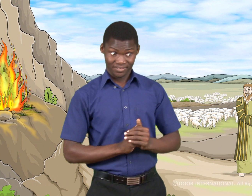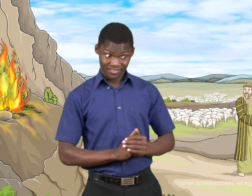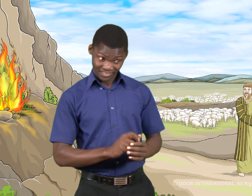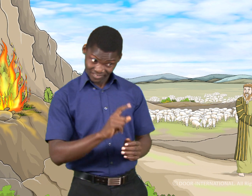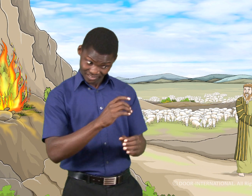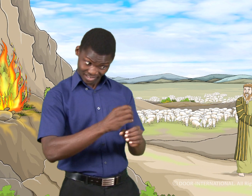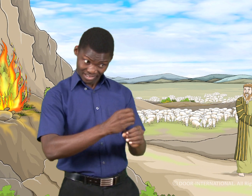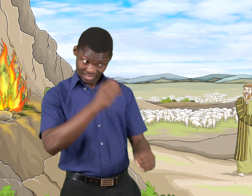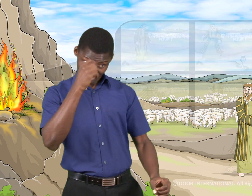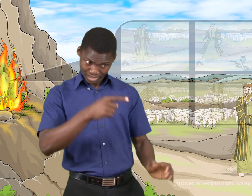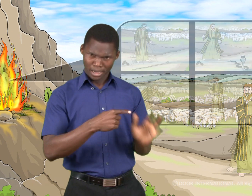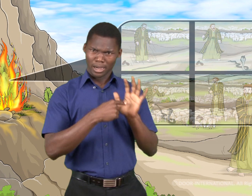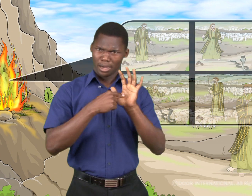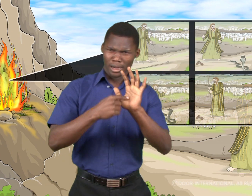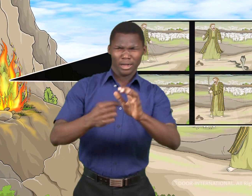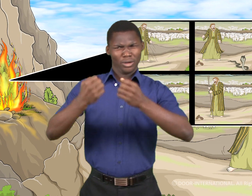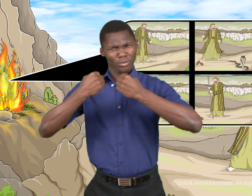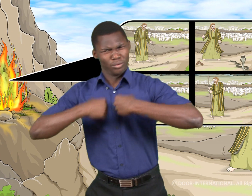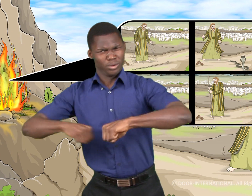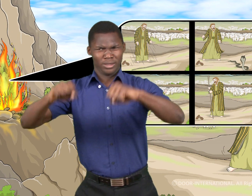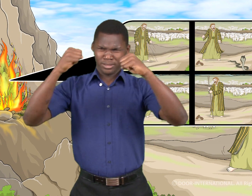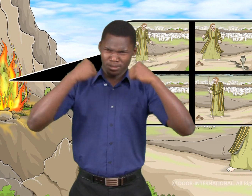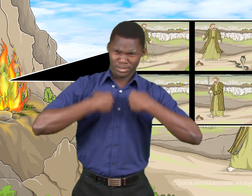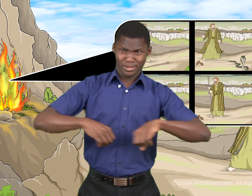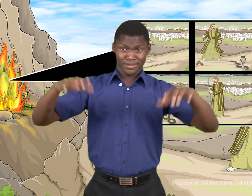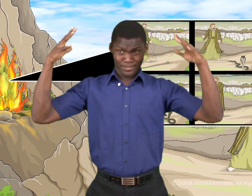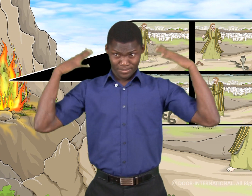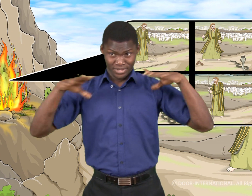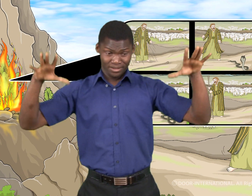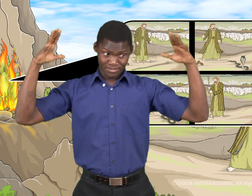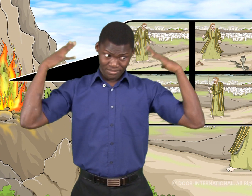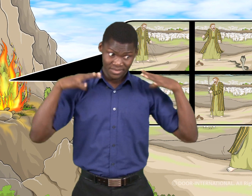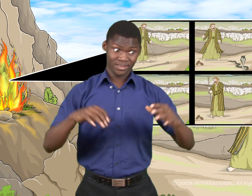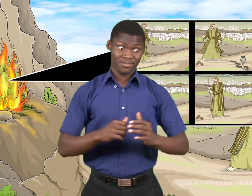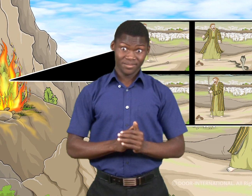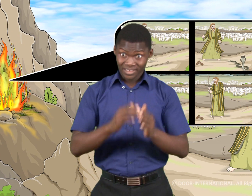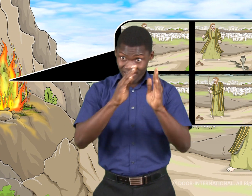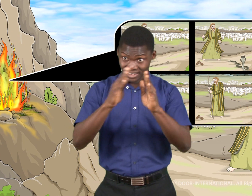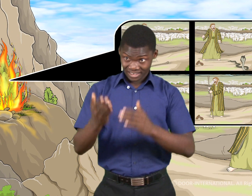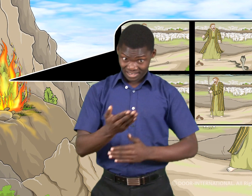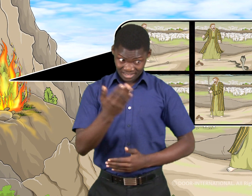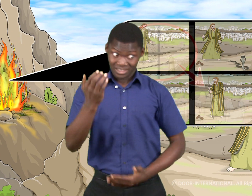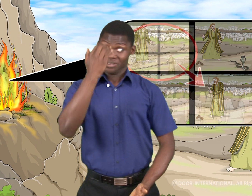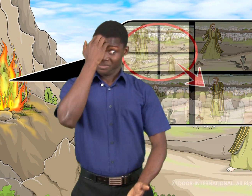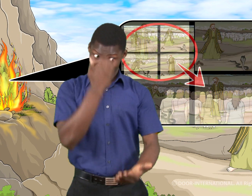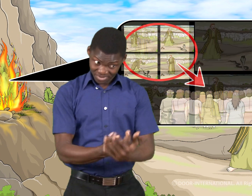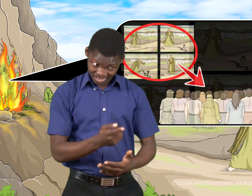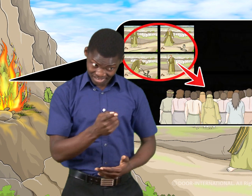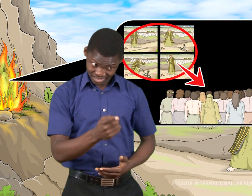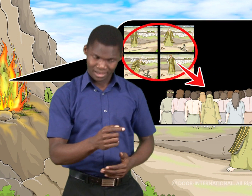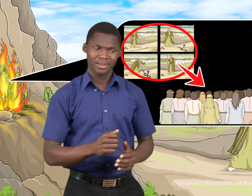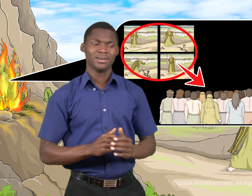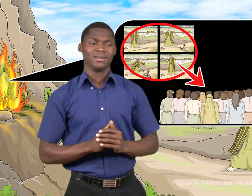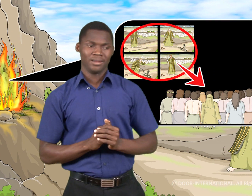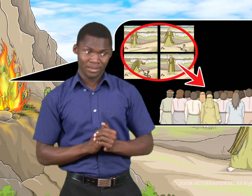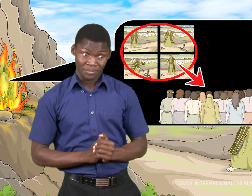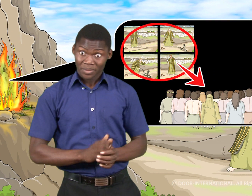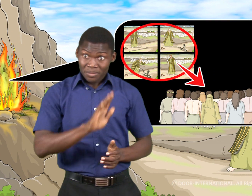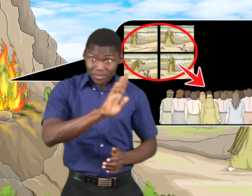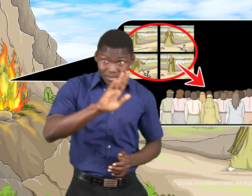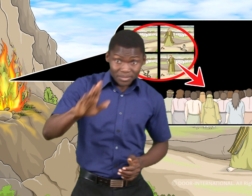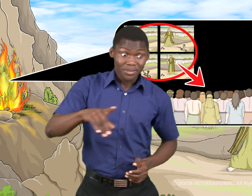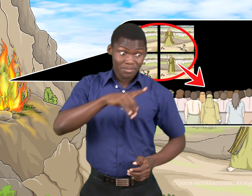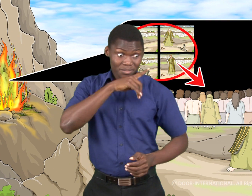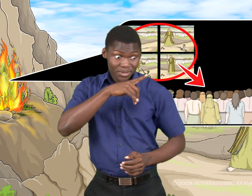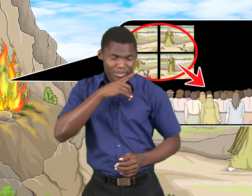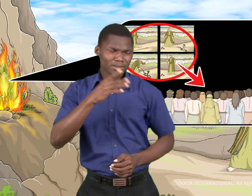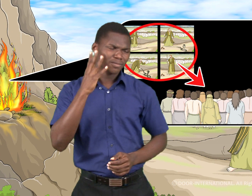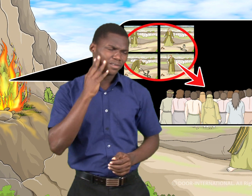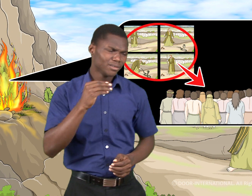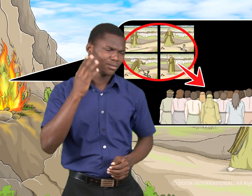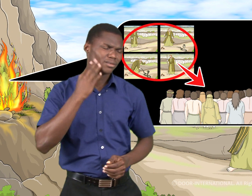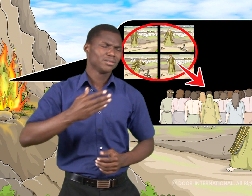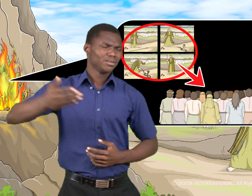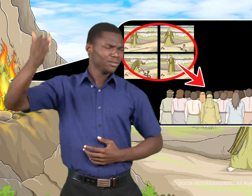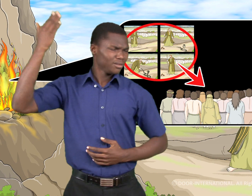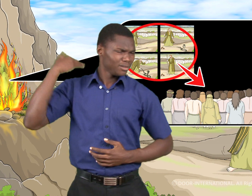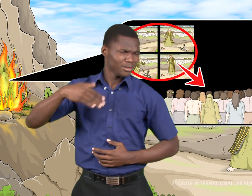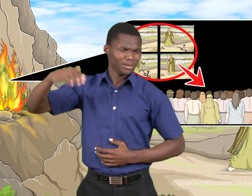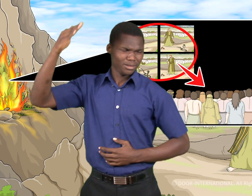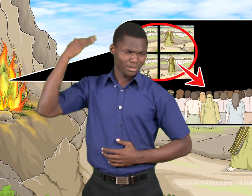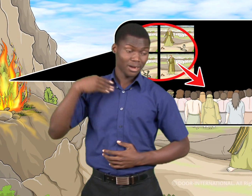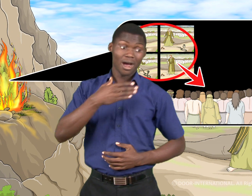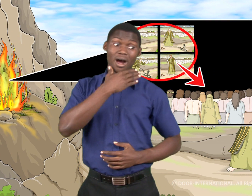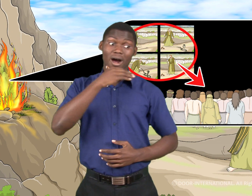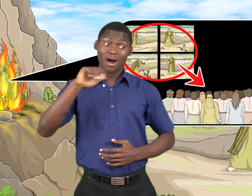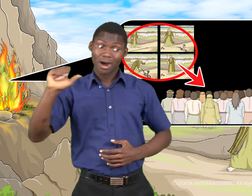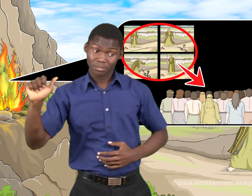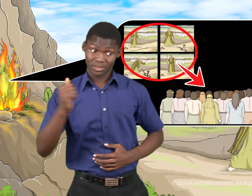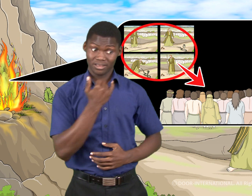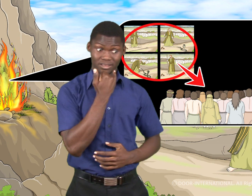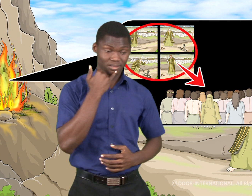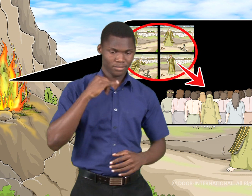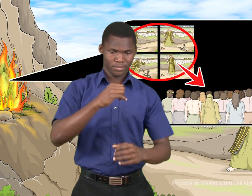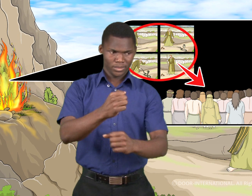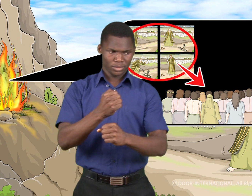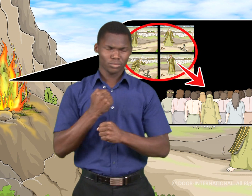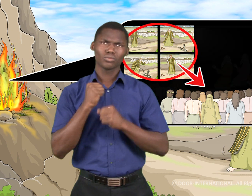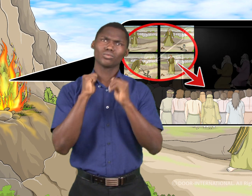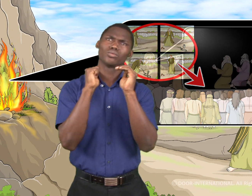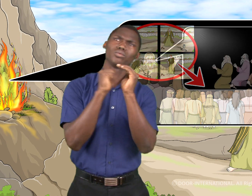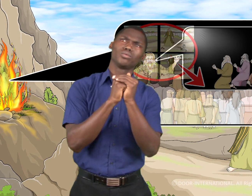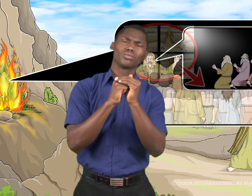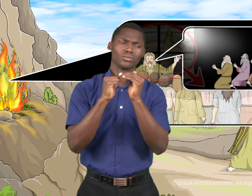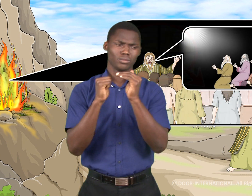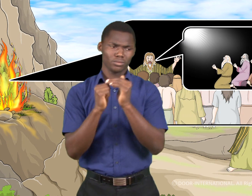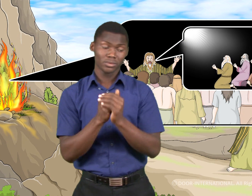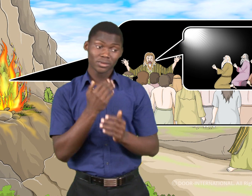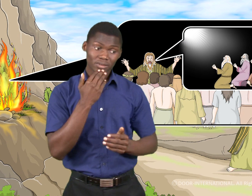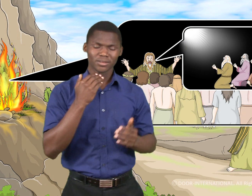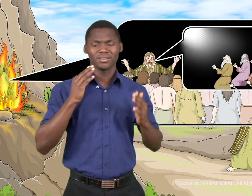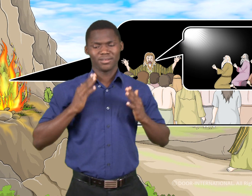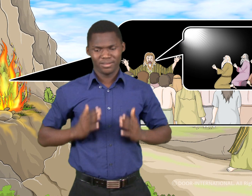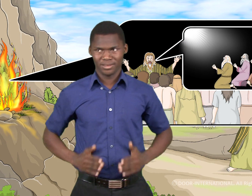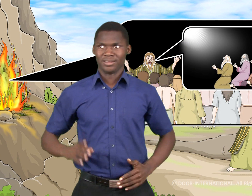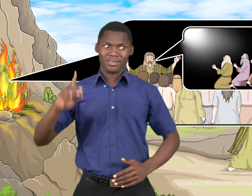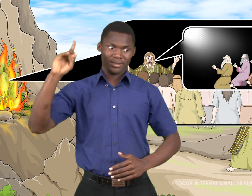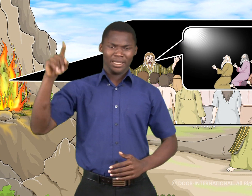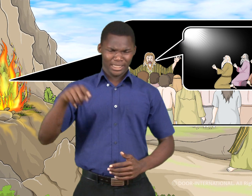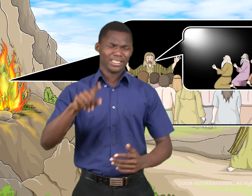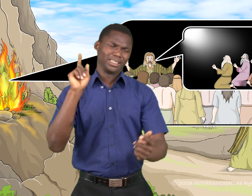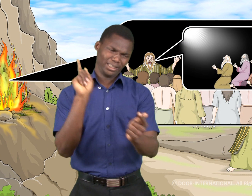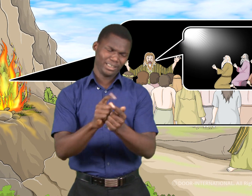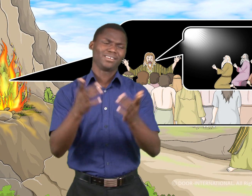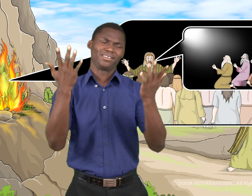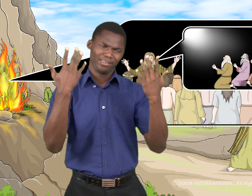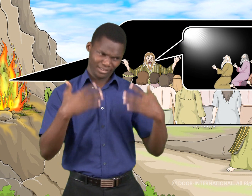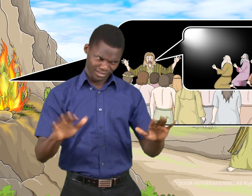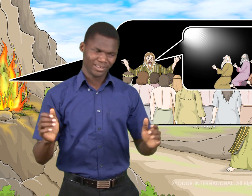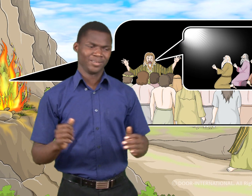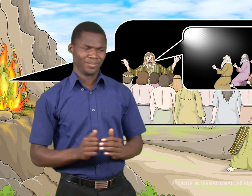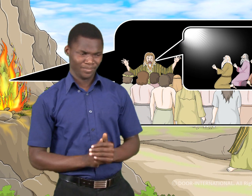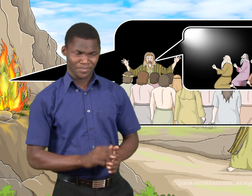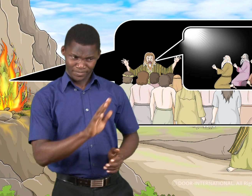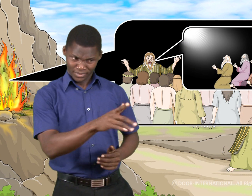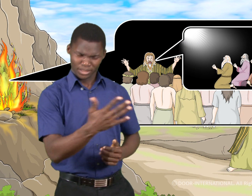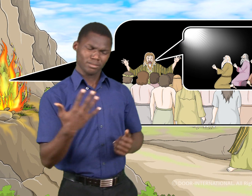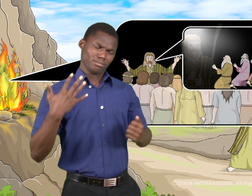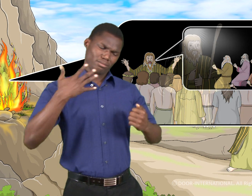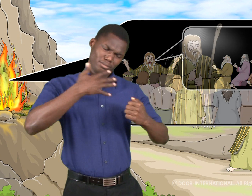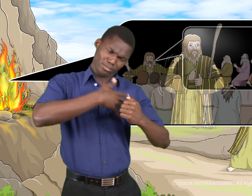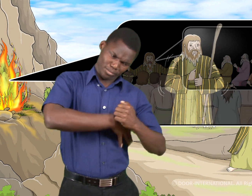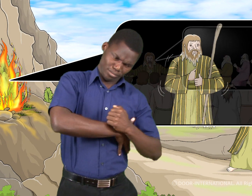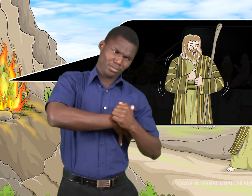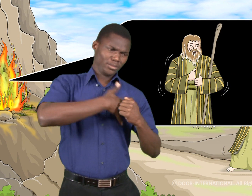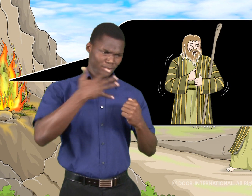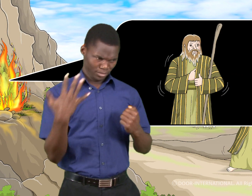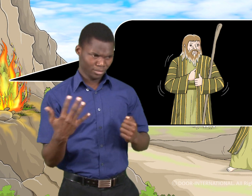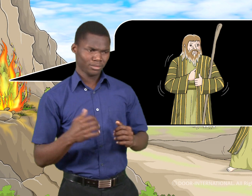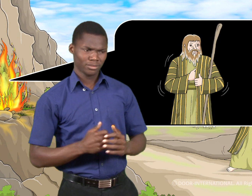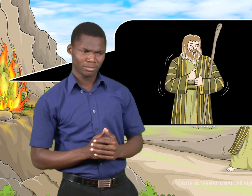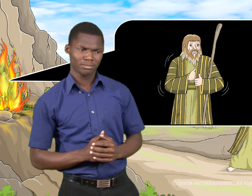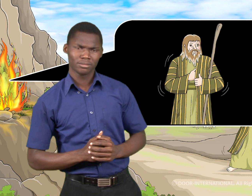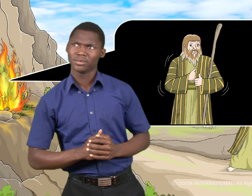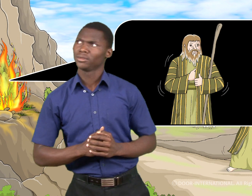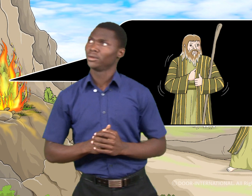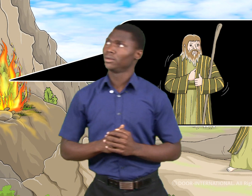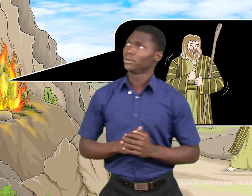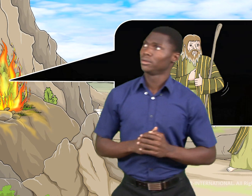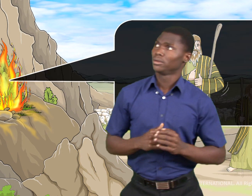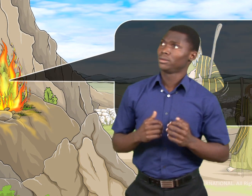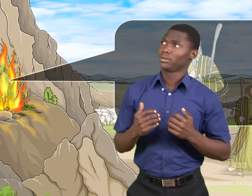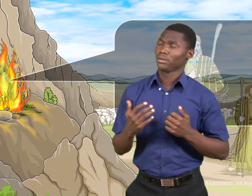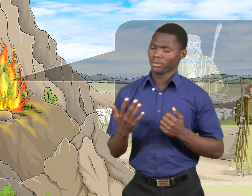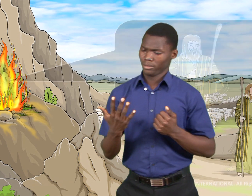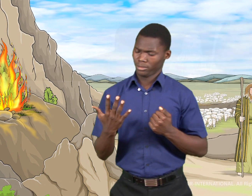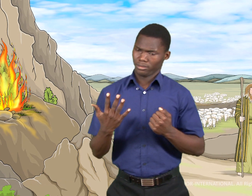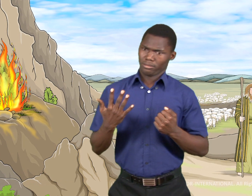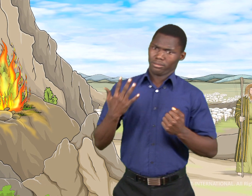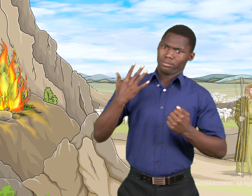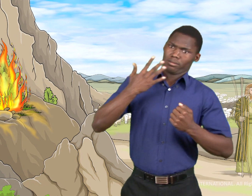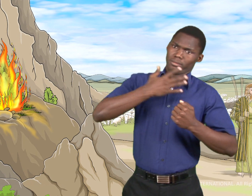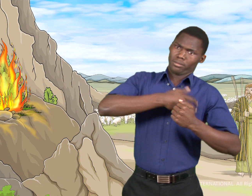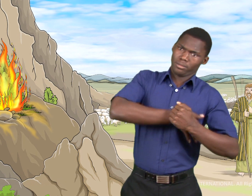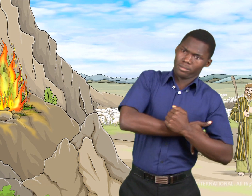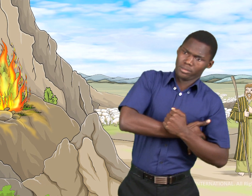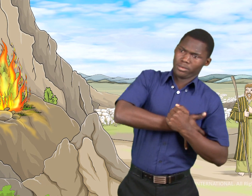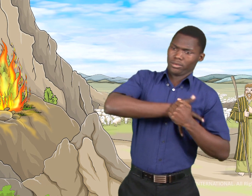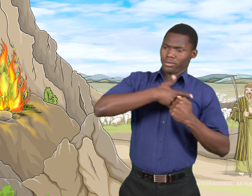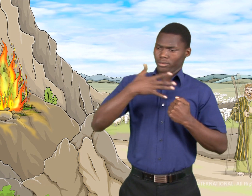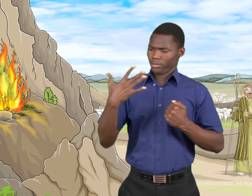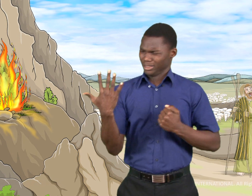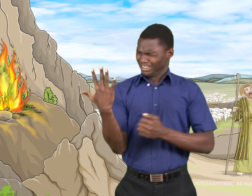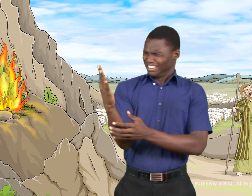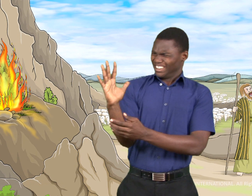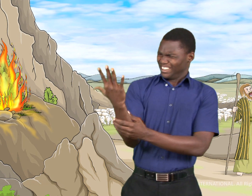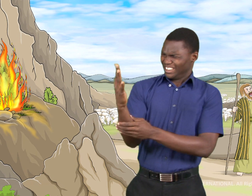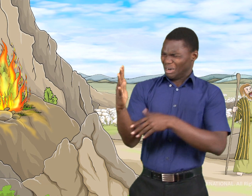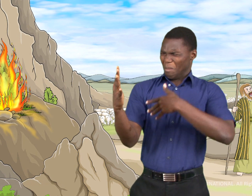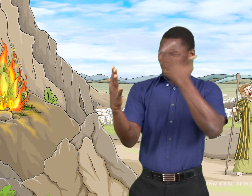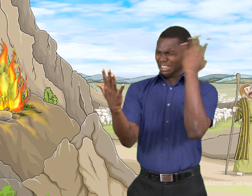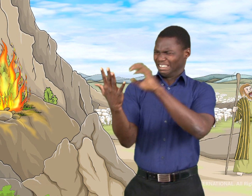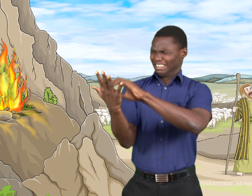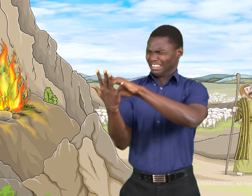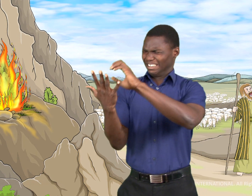“This is so that they may believe that the LORD, the God of their fathers—the God of Abraham, the God of Isaac, and the God of Jacob—has appeared to you.” Furthermore, the LORD said to Moses, “Put your hand inside your cloak.”